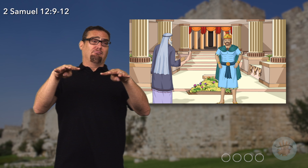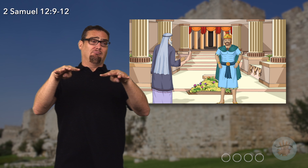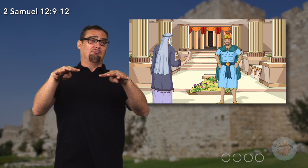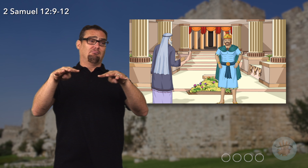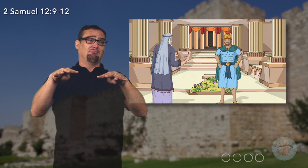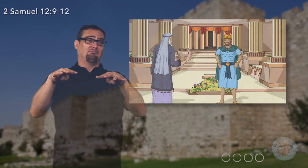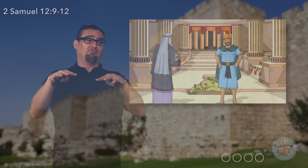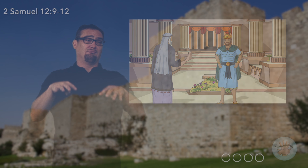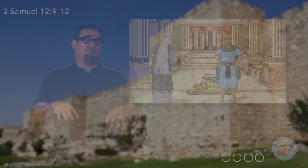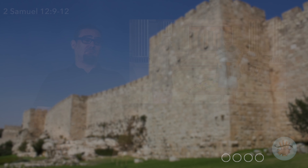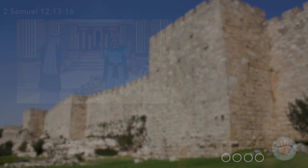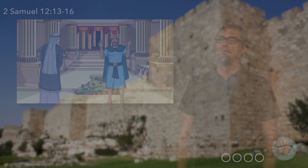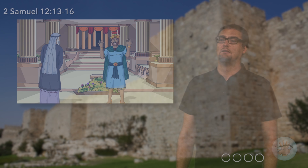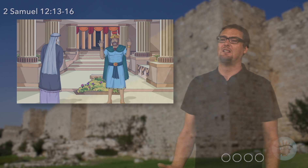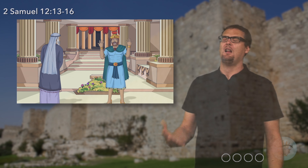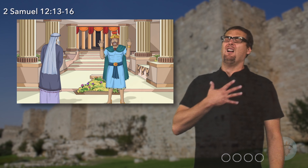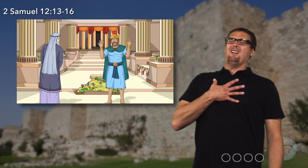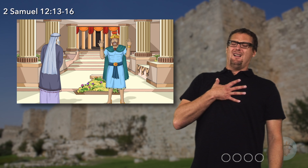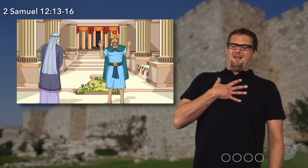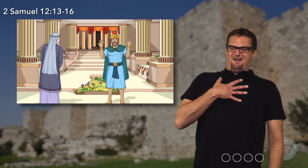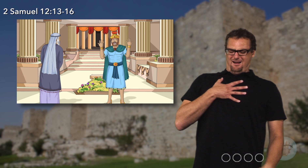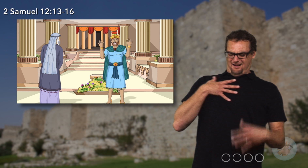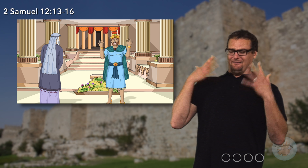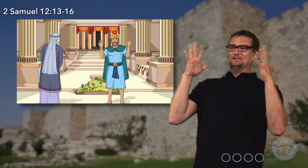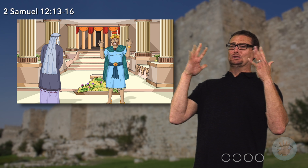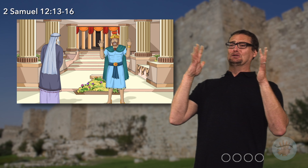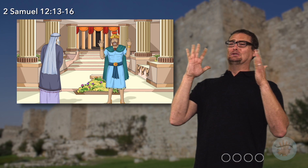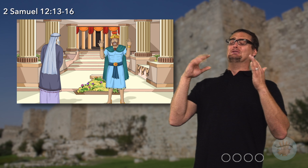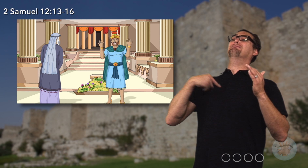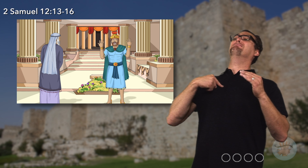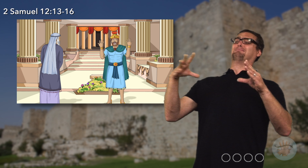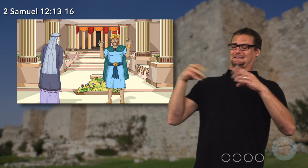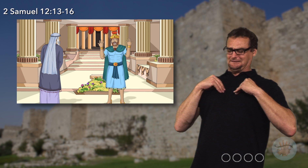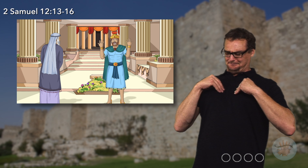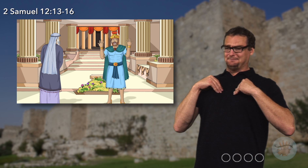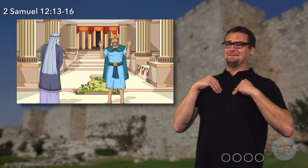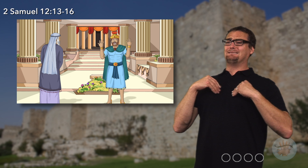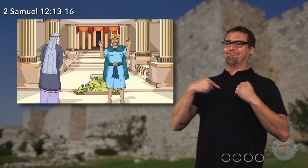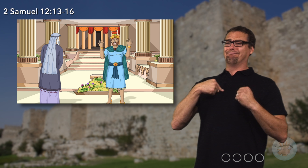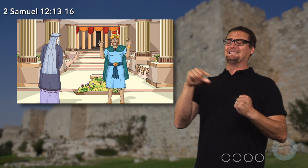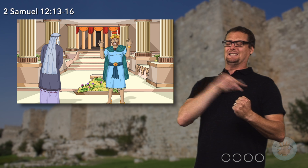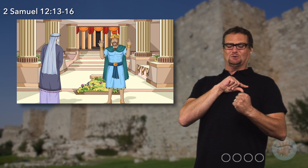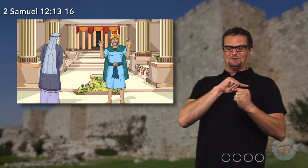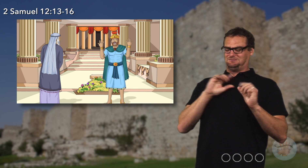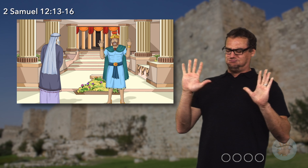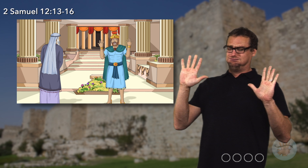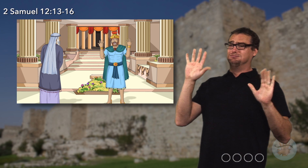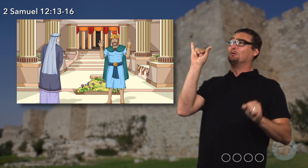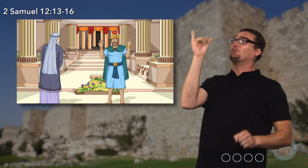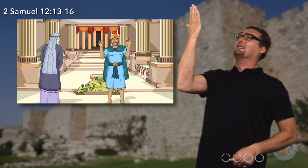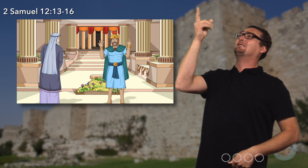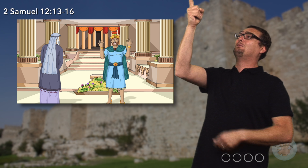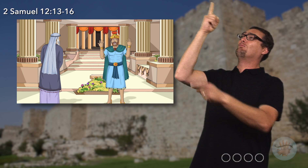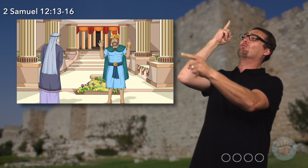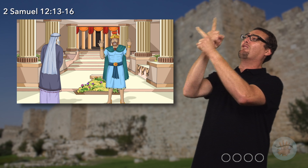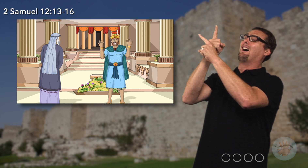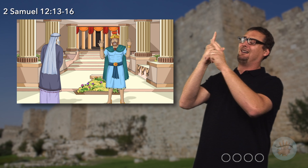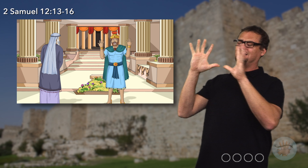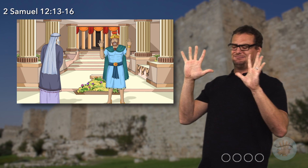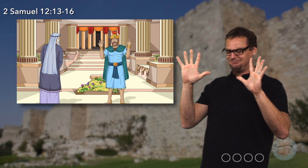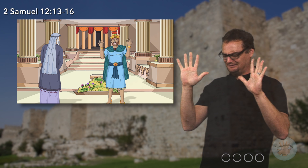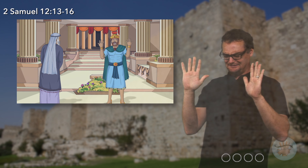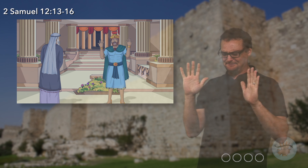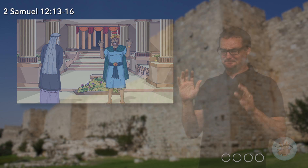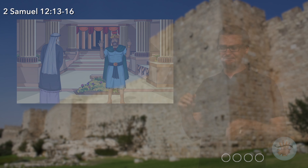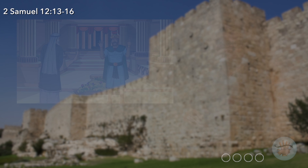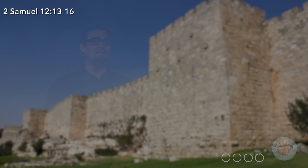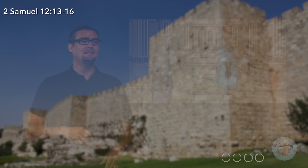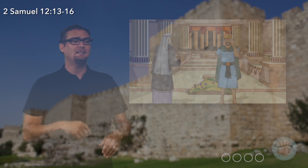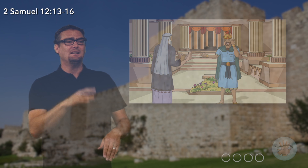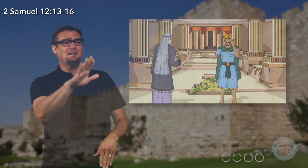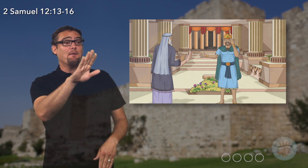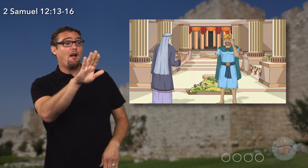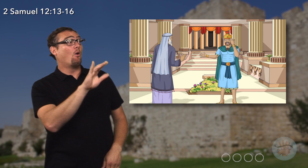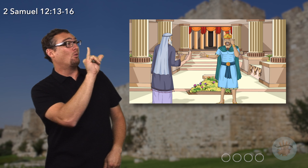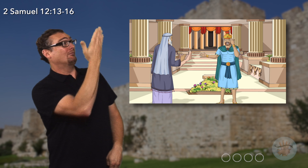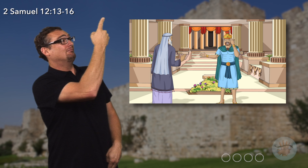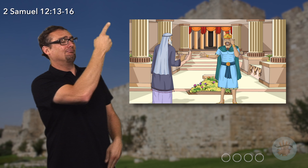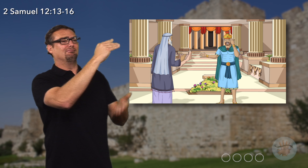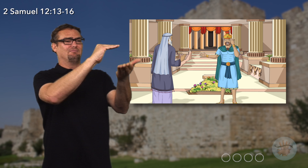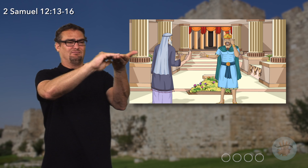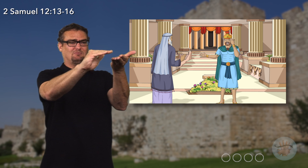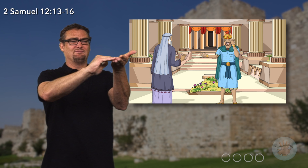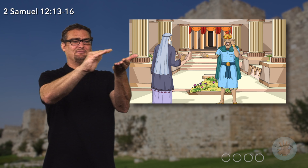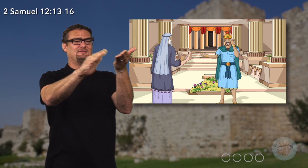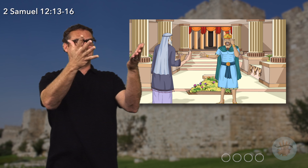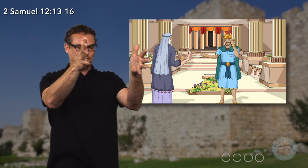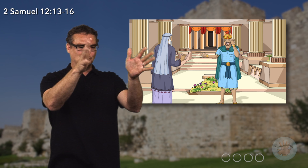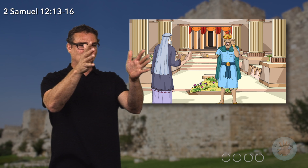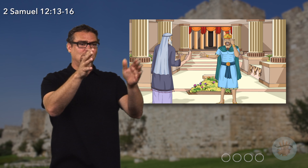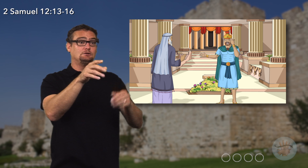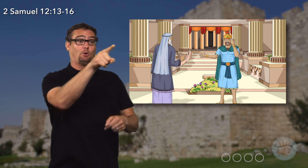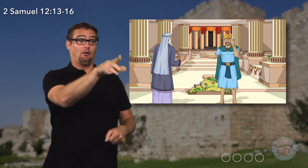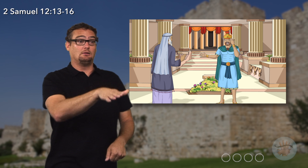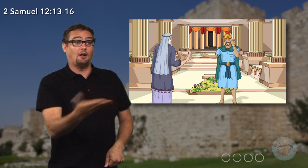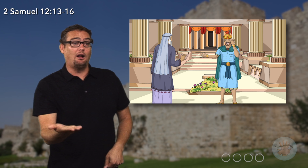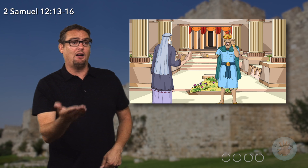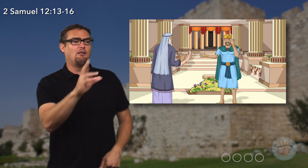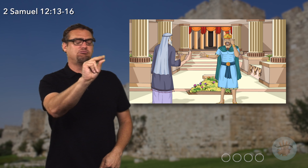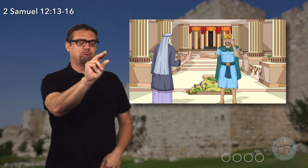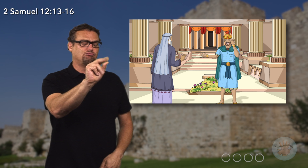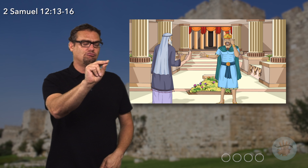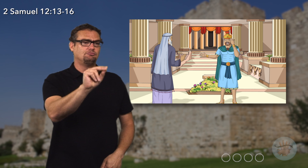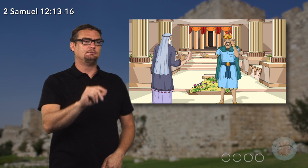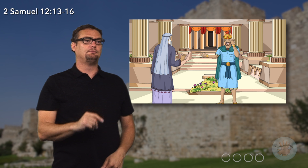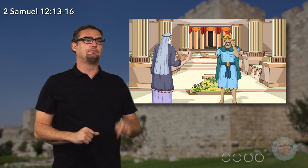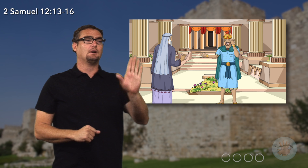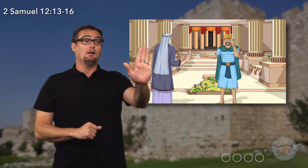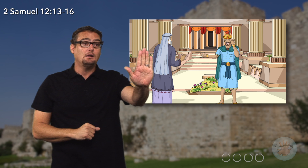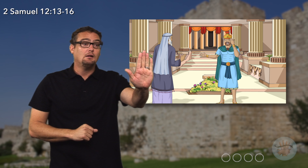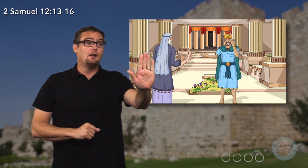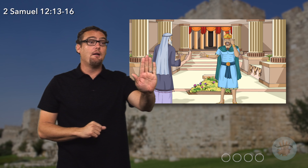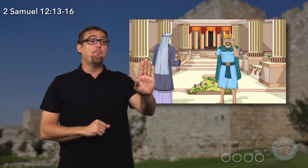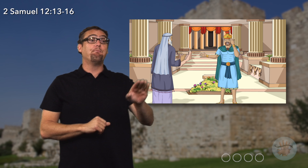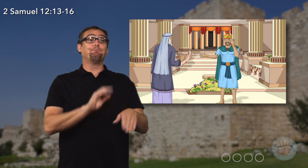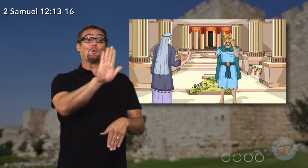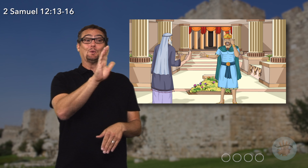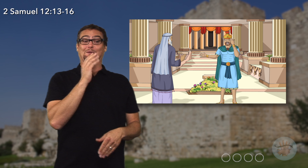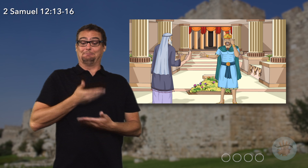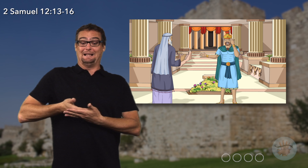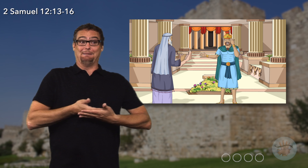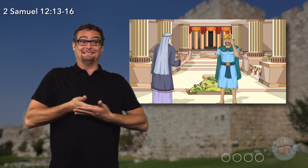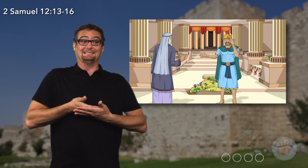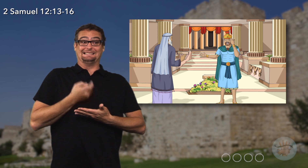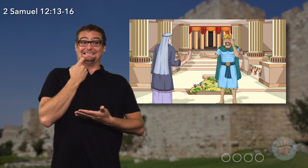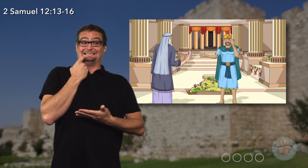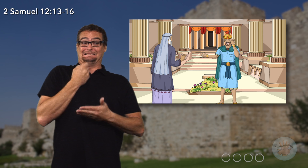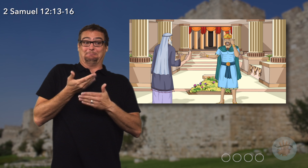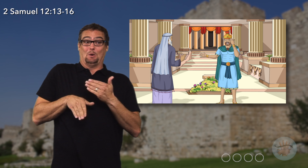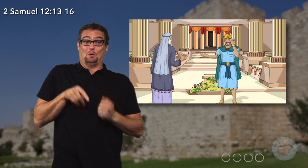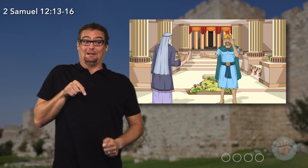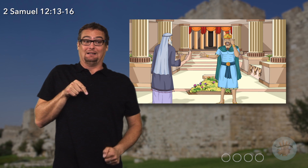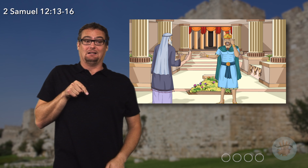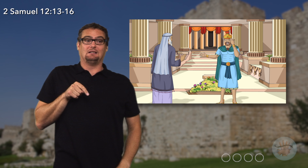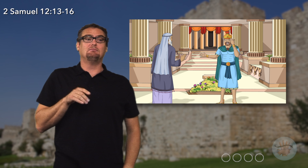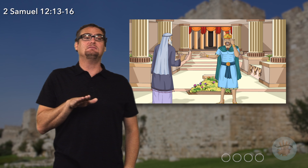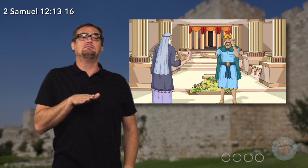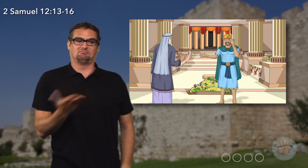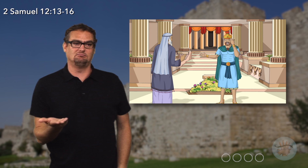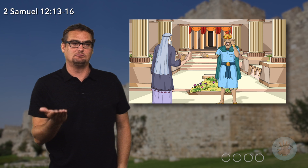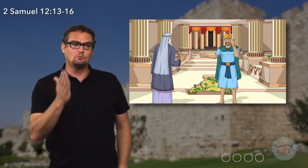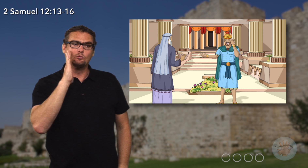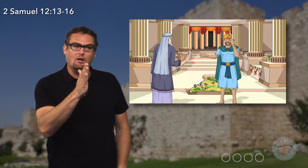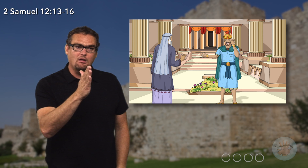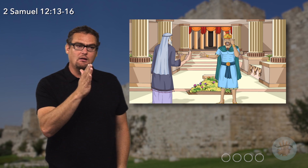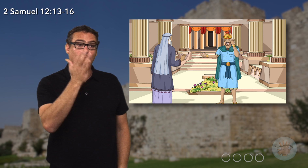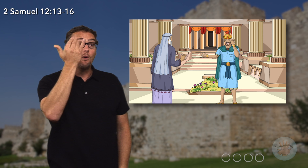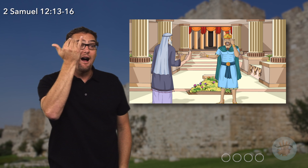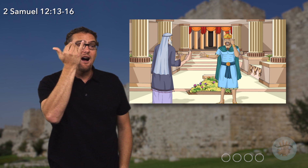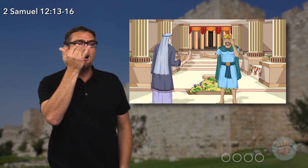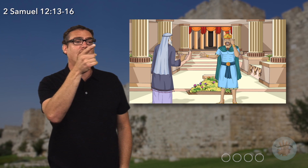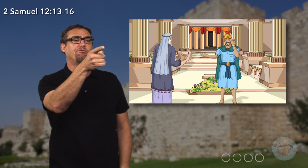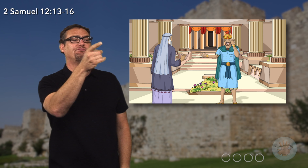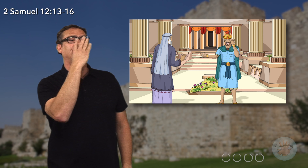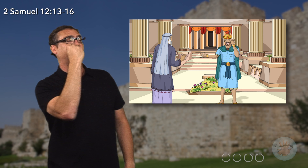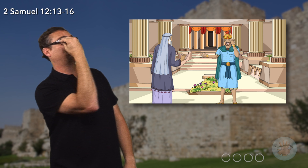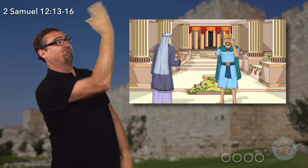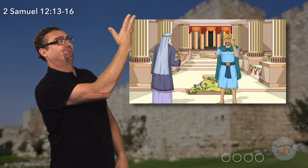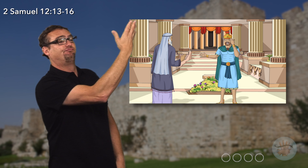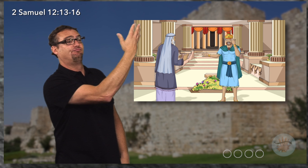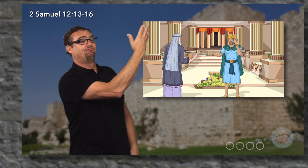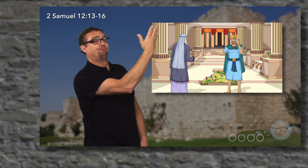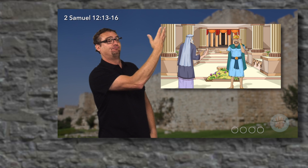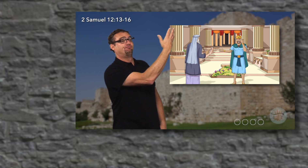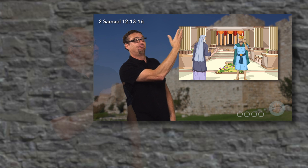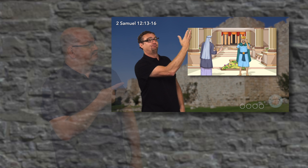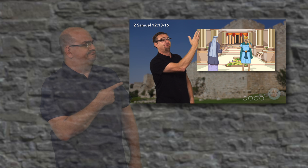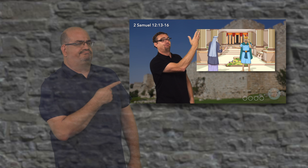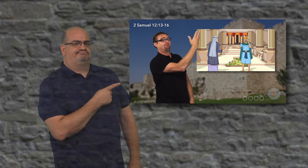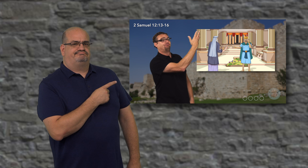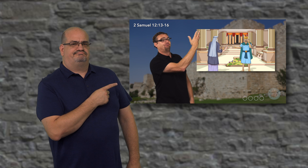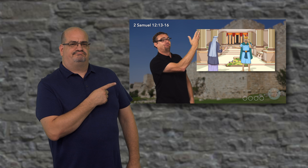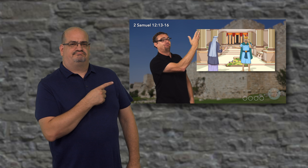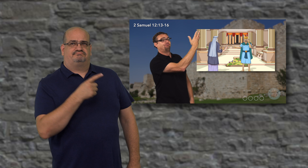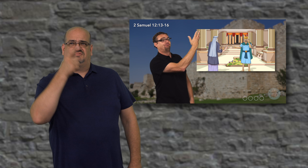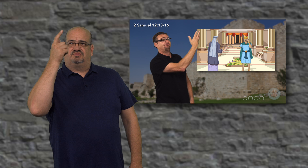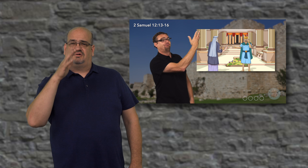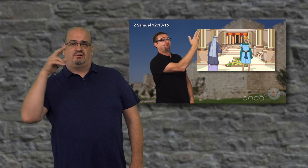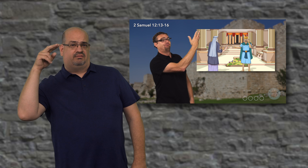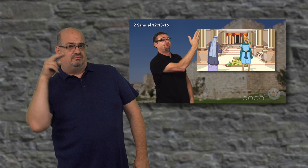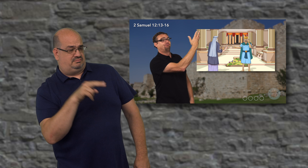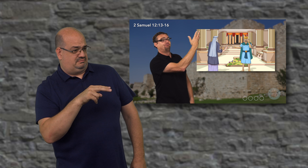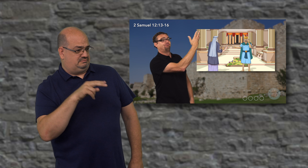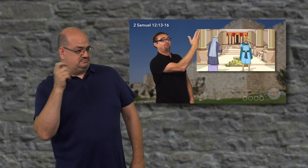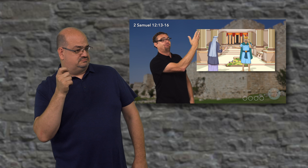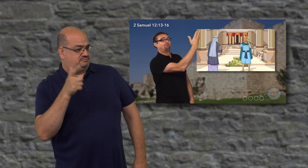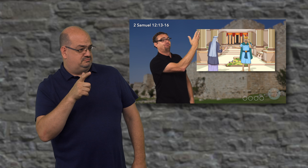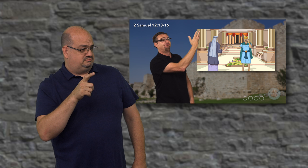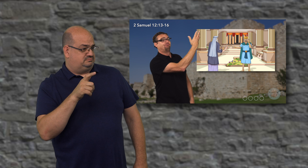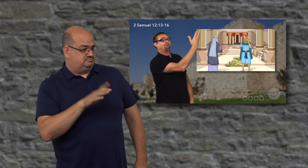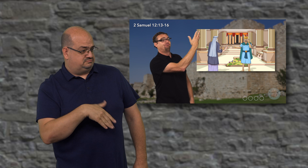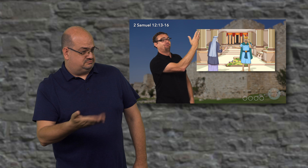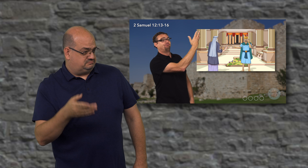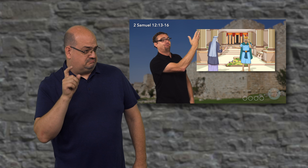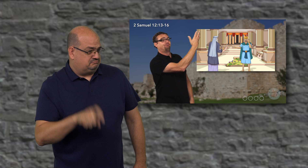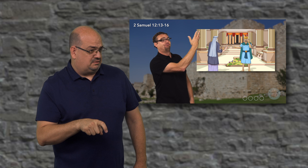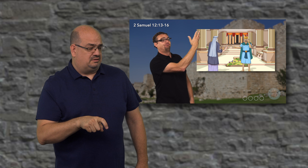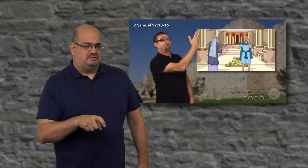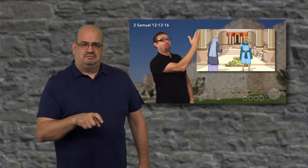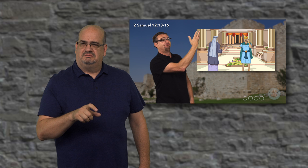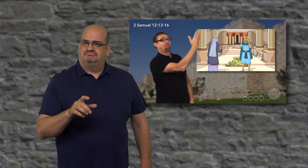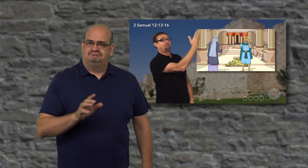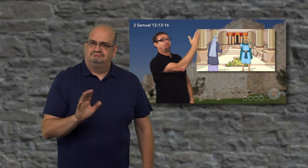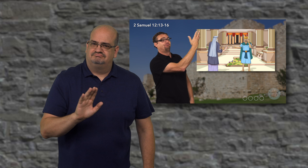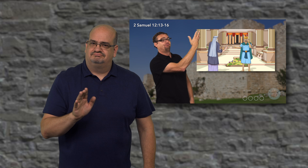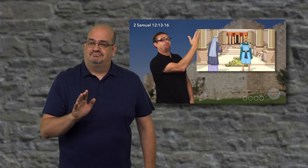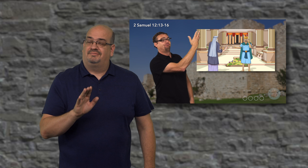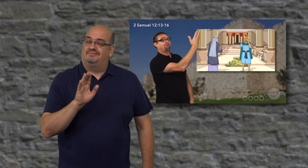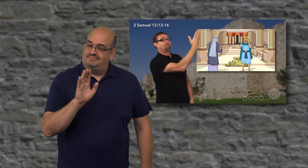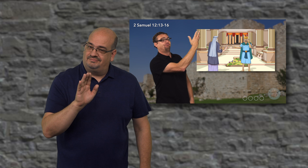Then David said to Nathan, “I have sinned against the LORD.”